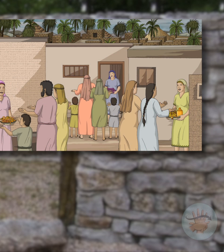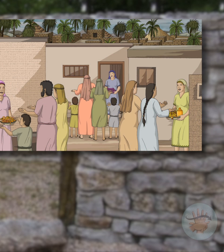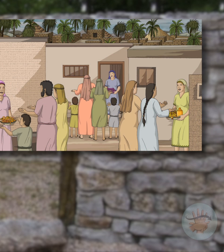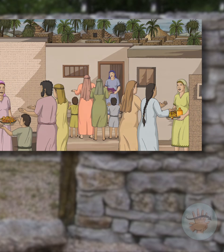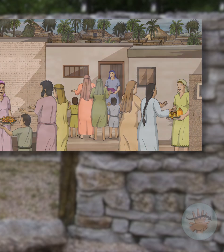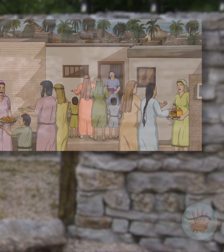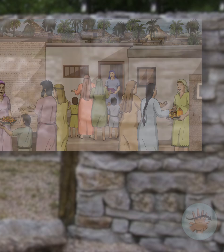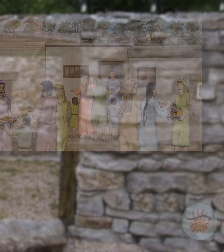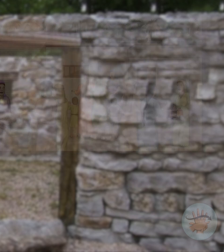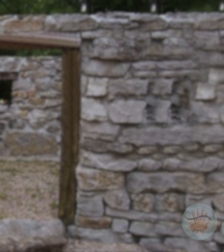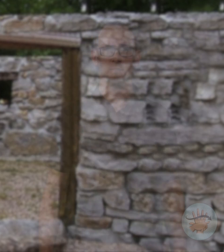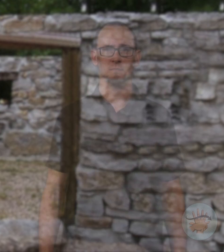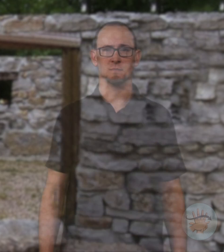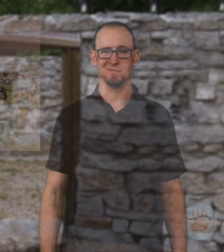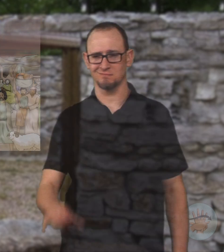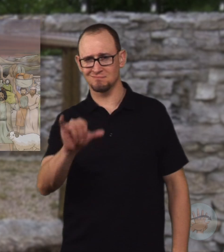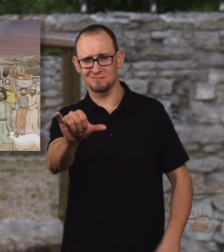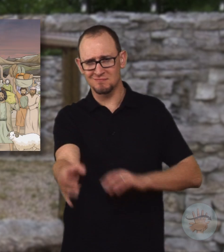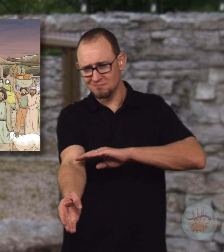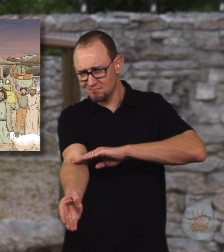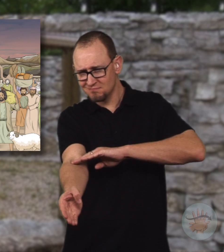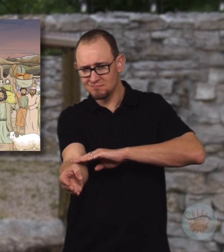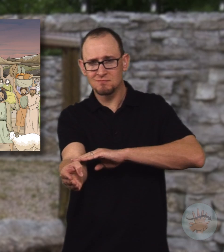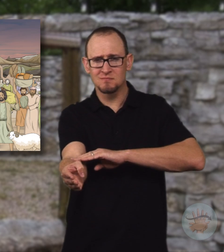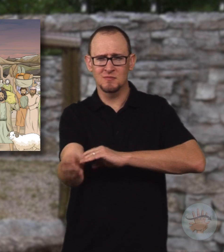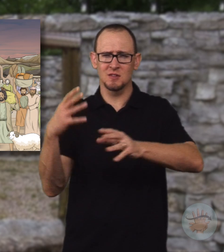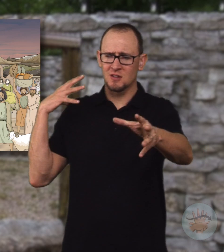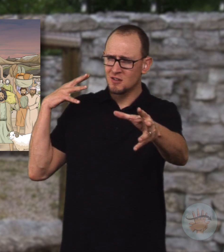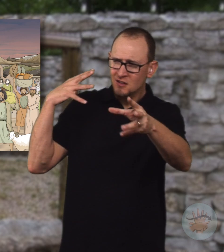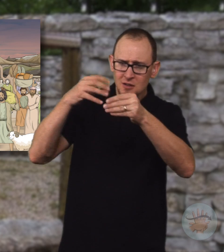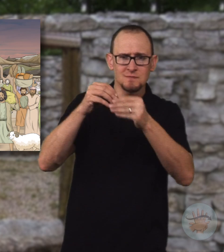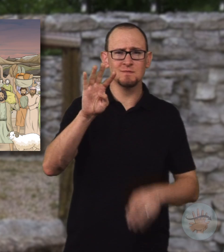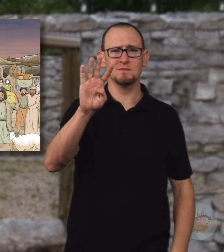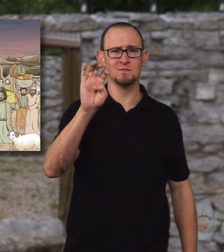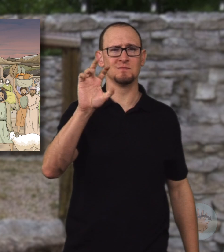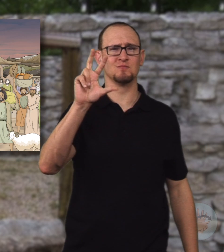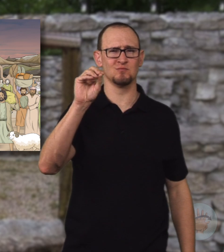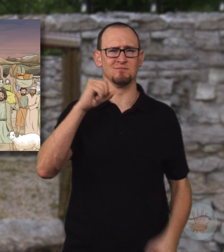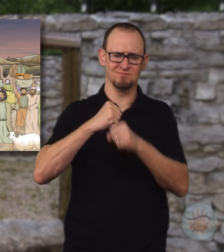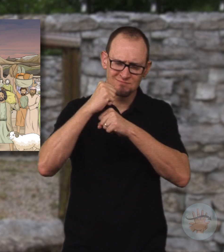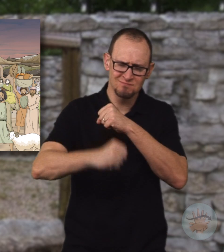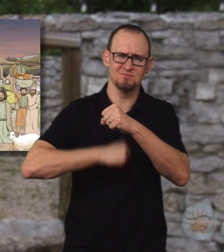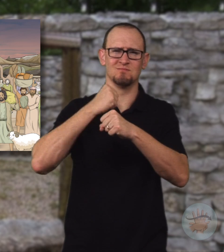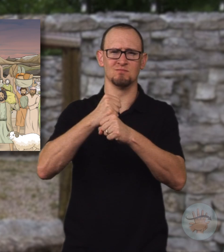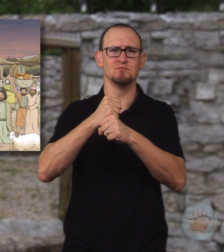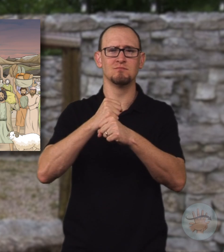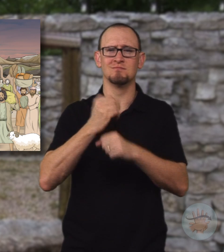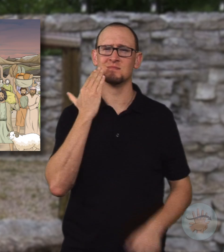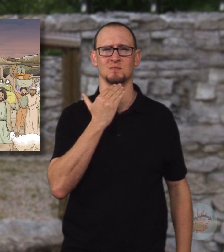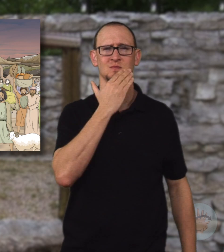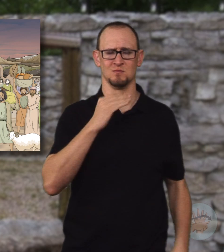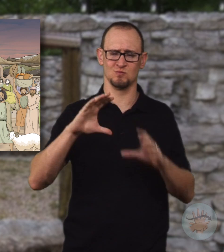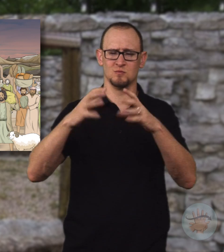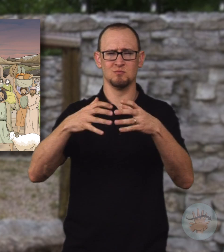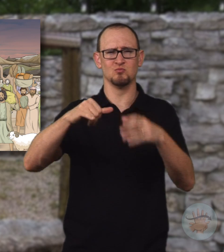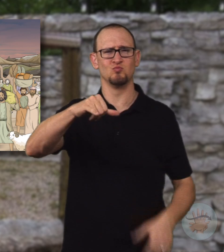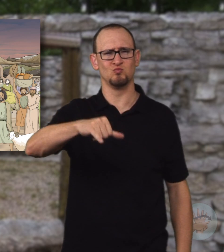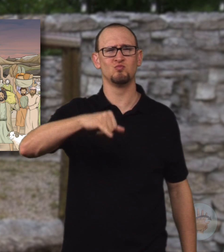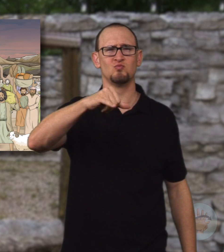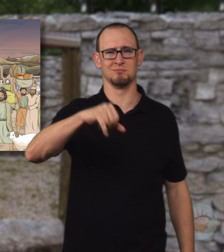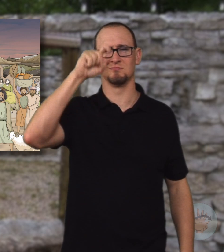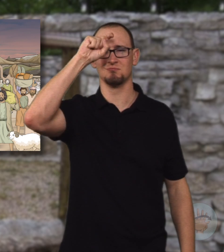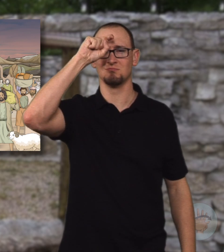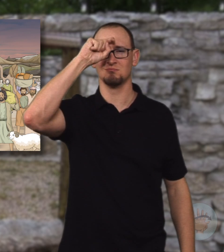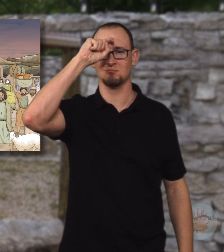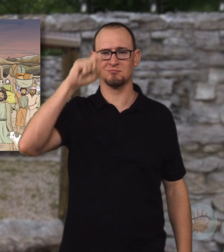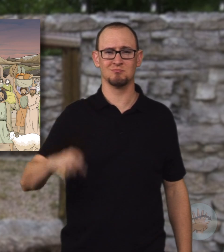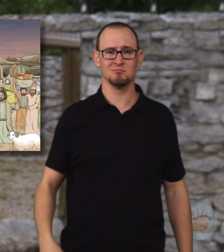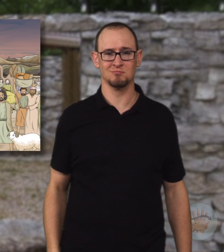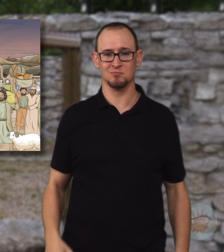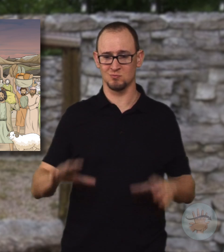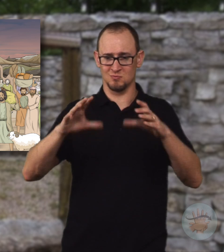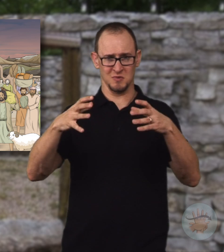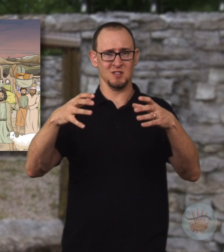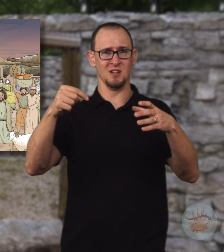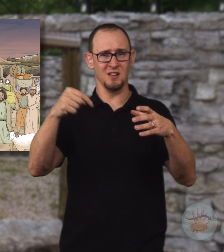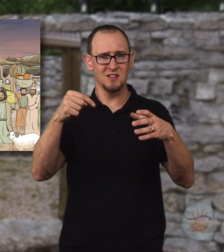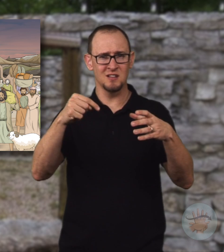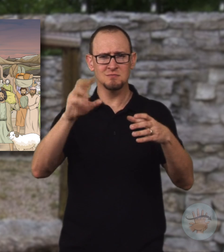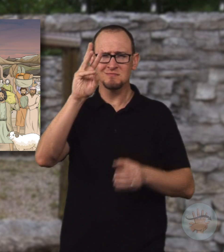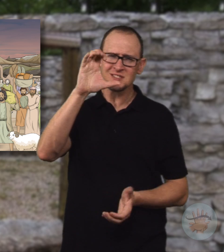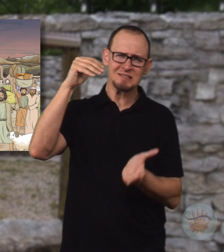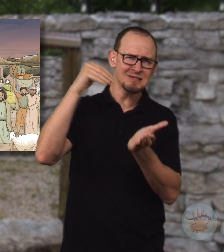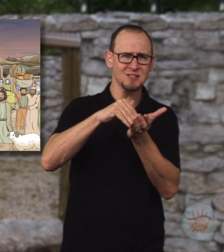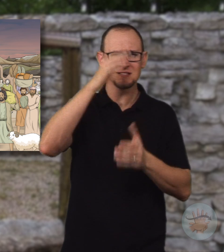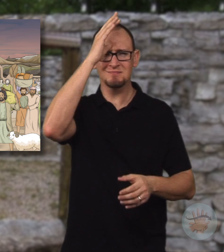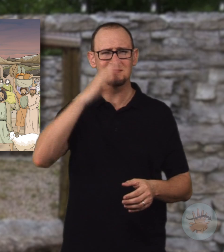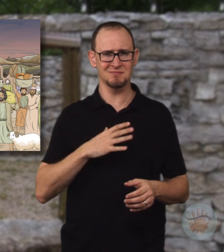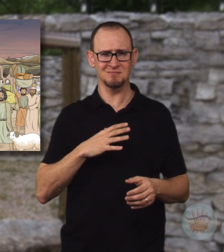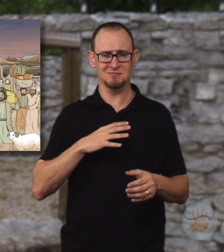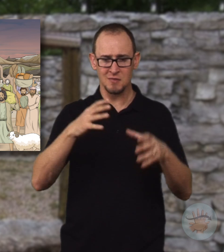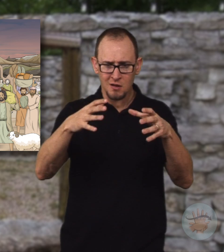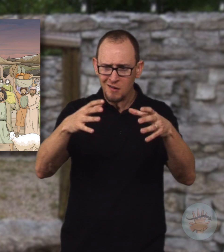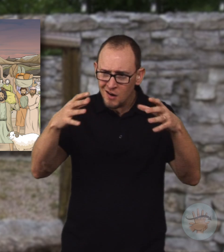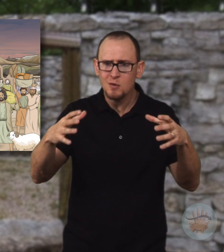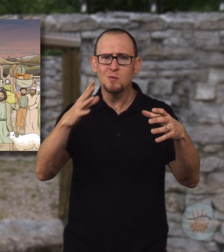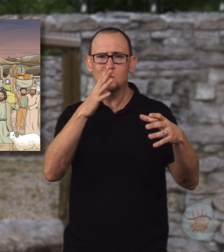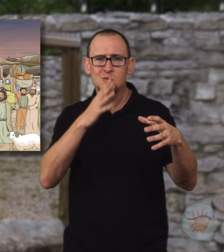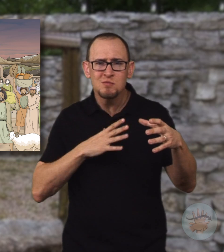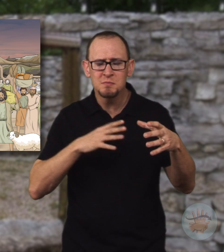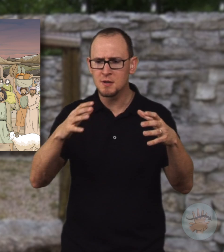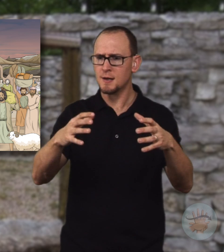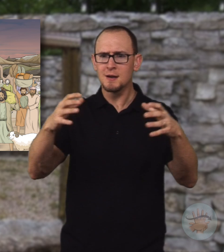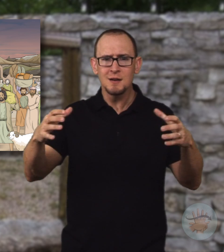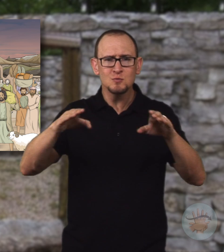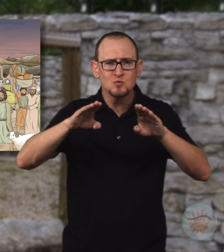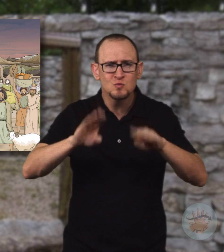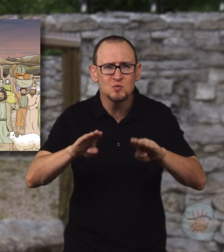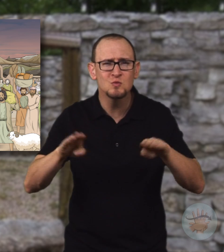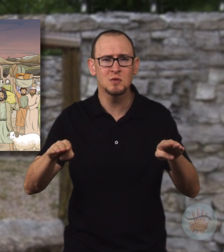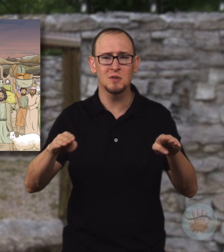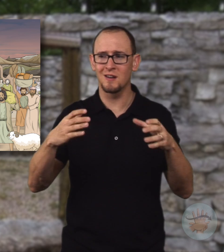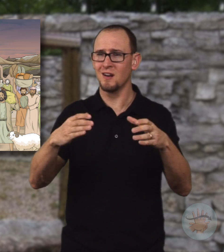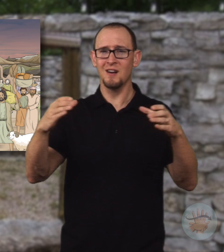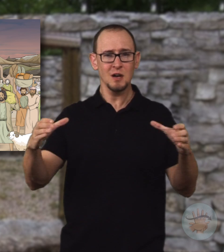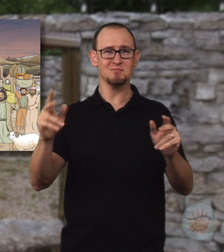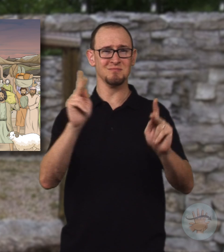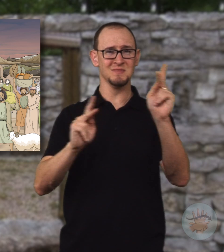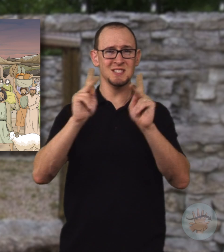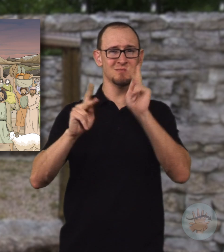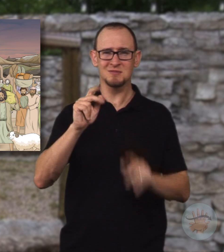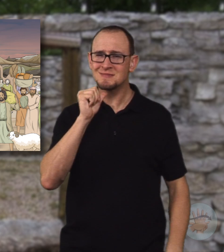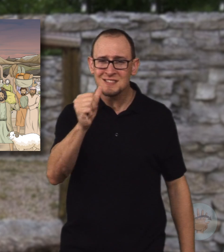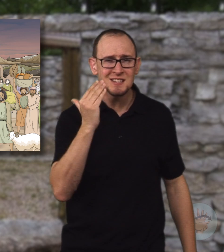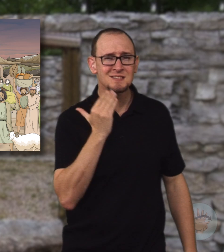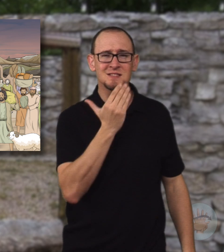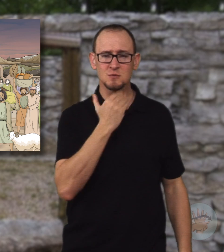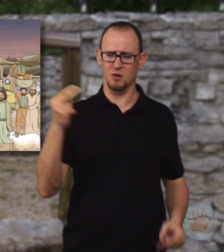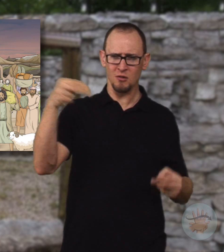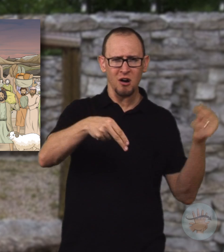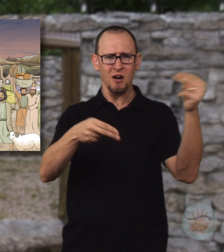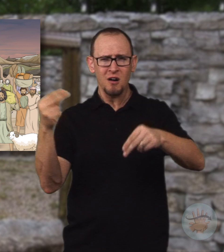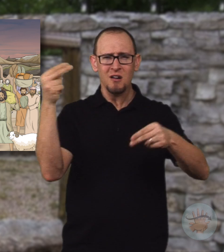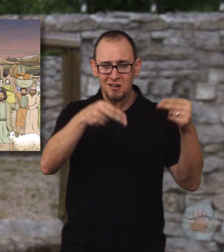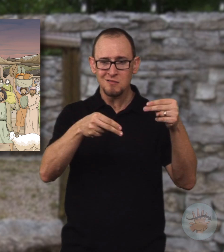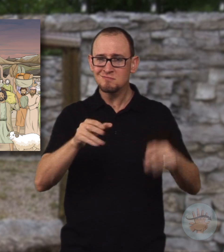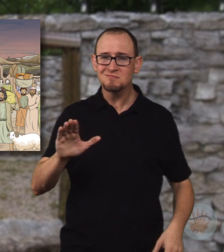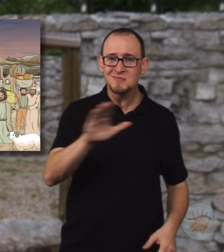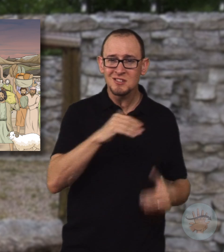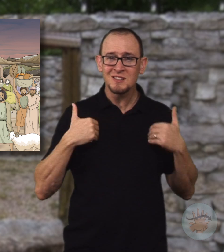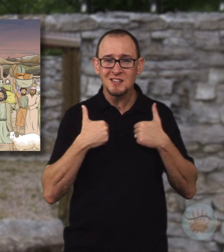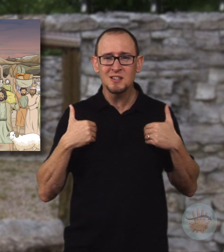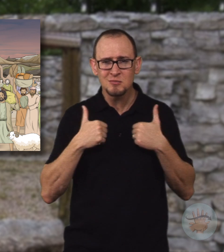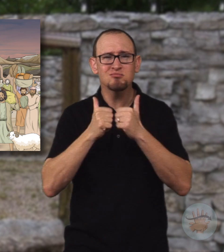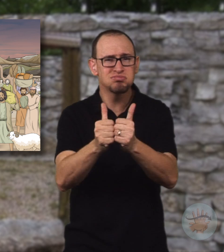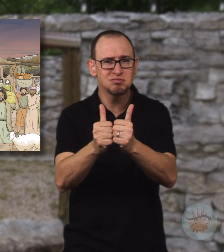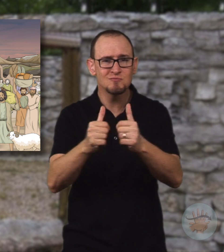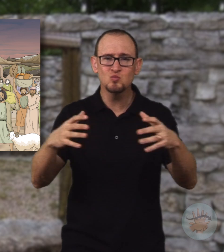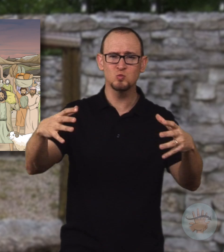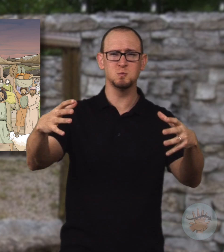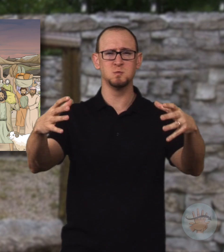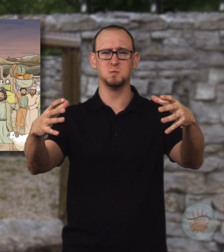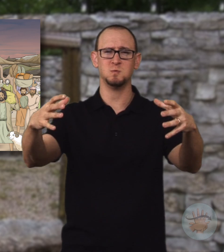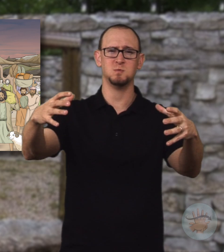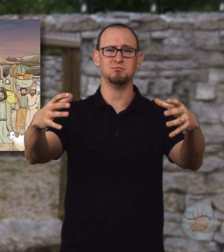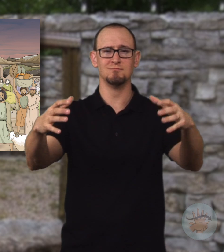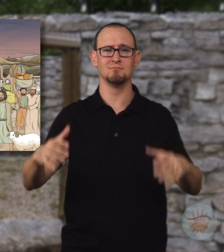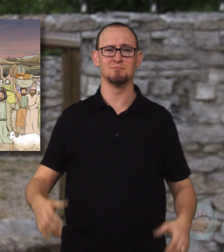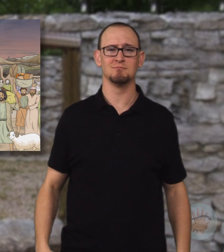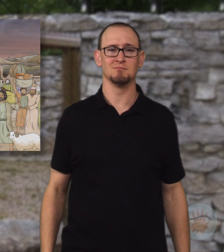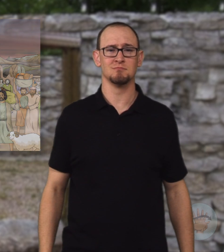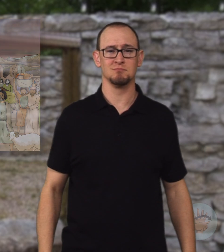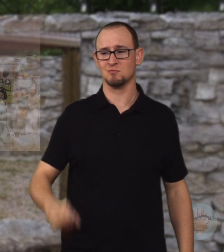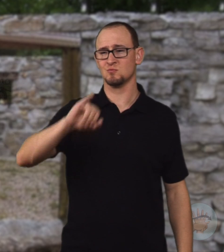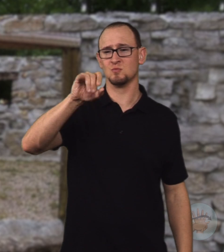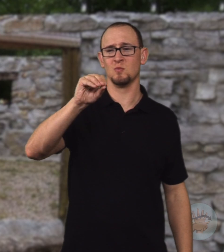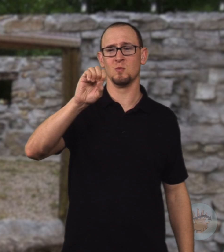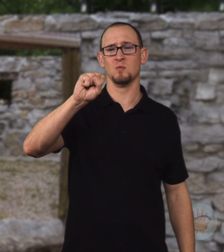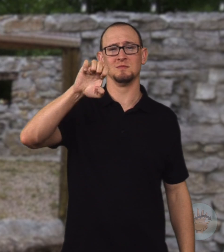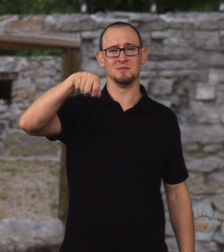The Israelites journeyed from Rameses to Succoth with about 600,000 men on foot, besides women and children. And a mixed multitude also went up with them, along with great droves of livestock, both flocks and herds. Now the duration of the Israelites’ stay in Egypt was 430 years.